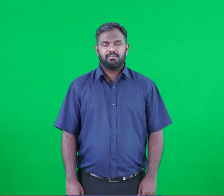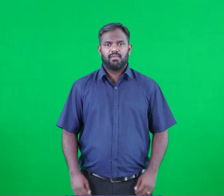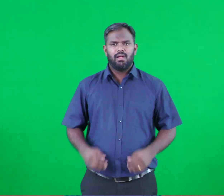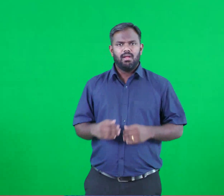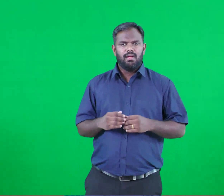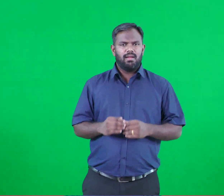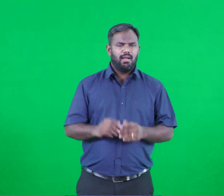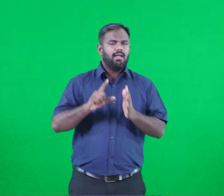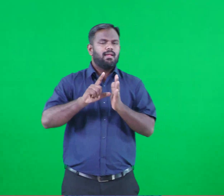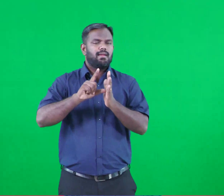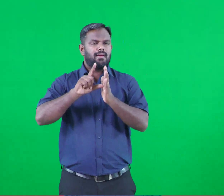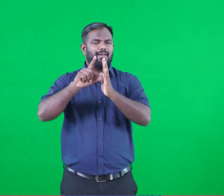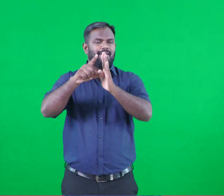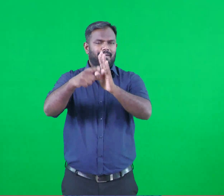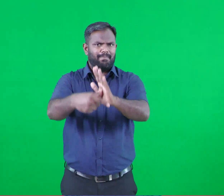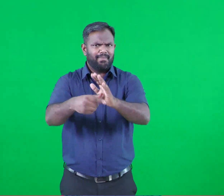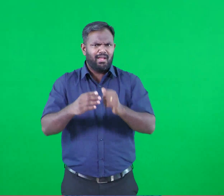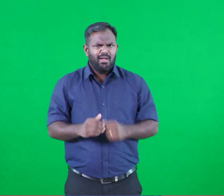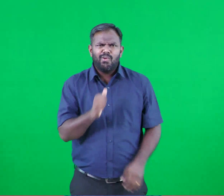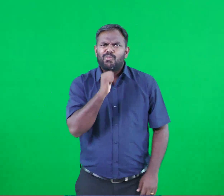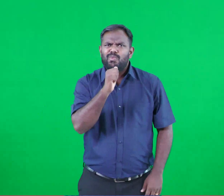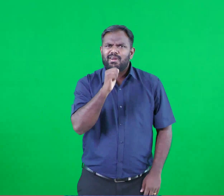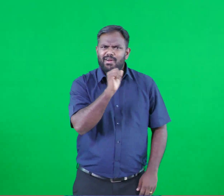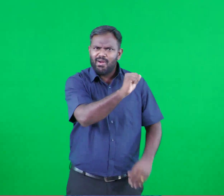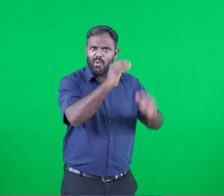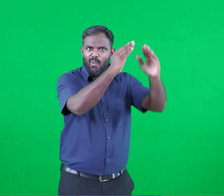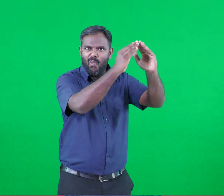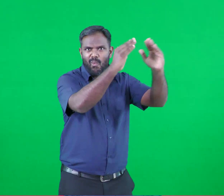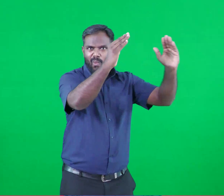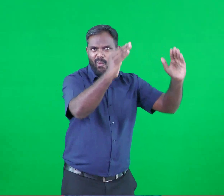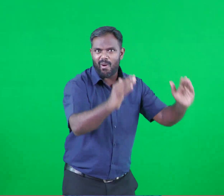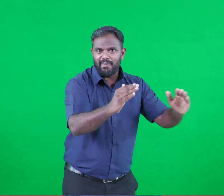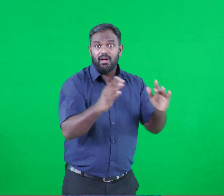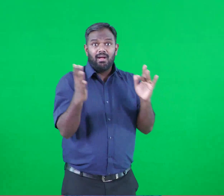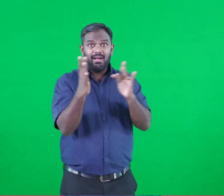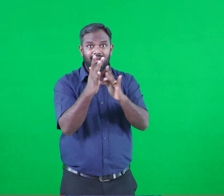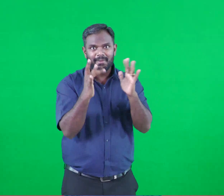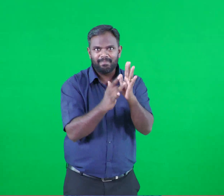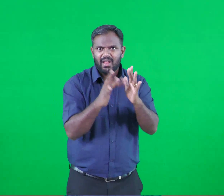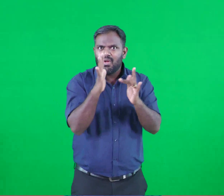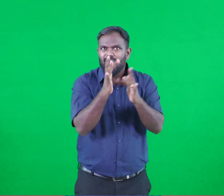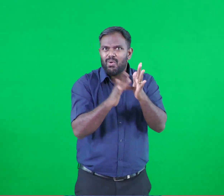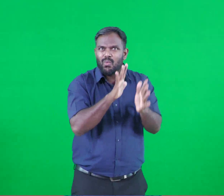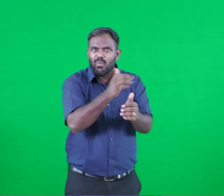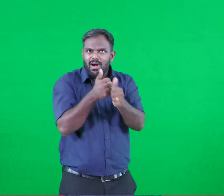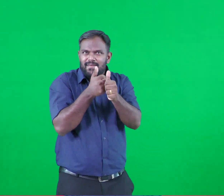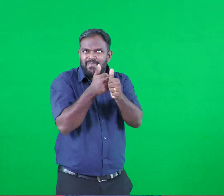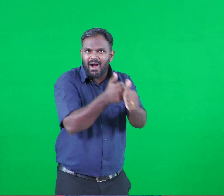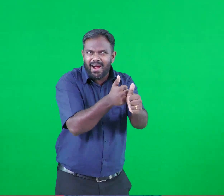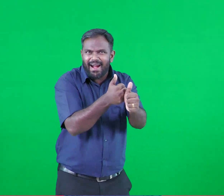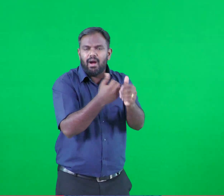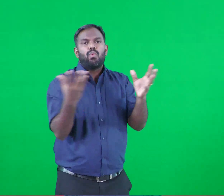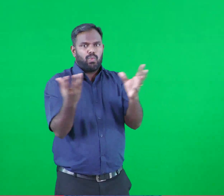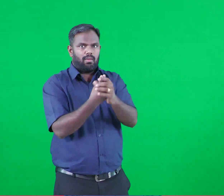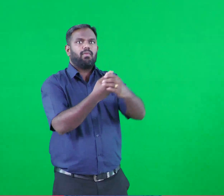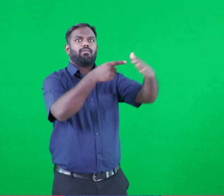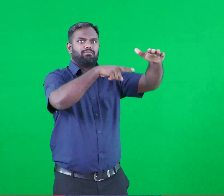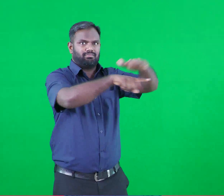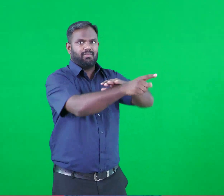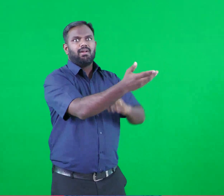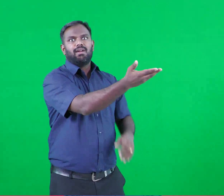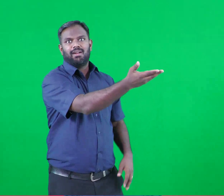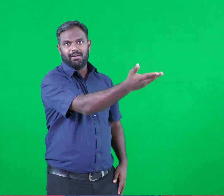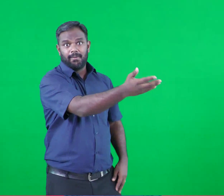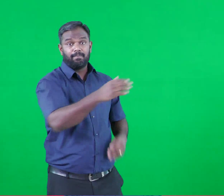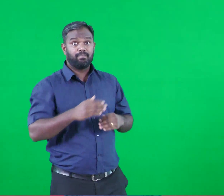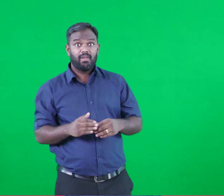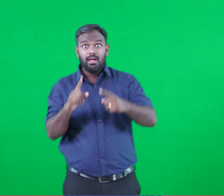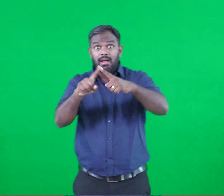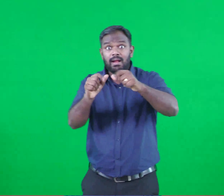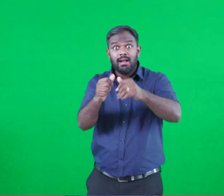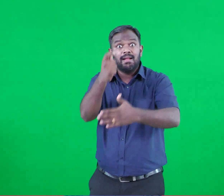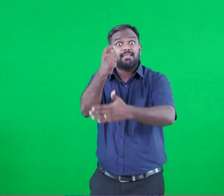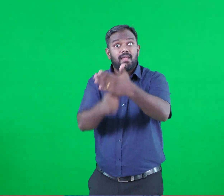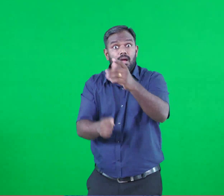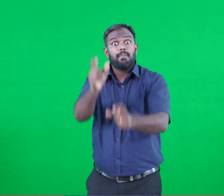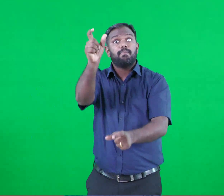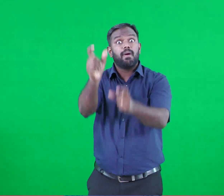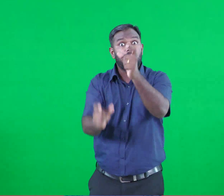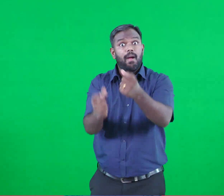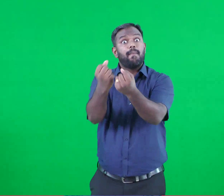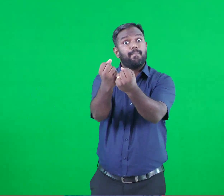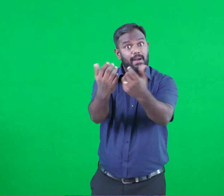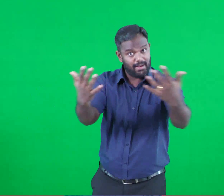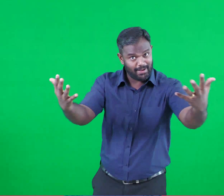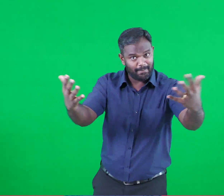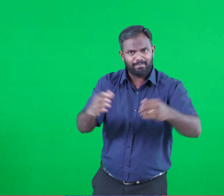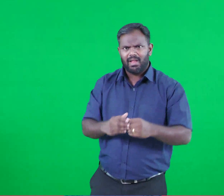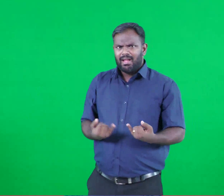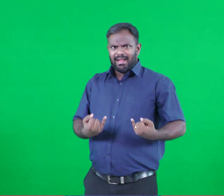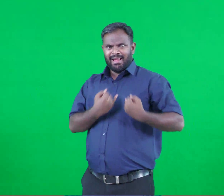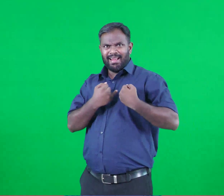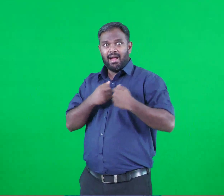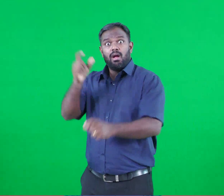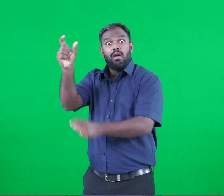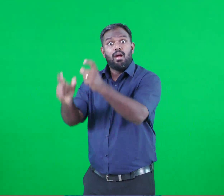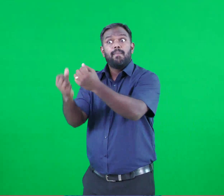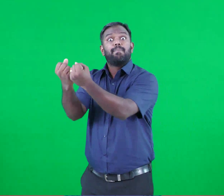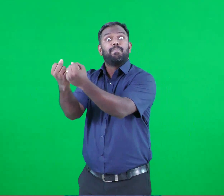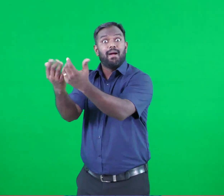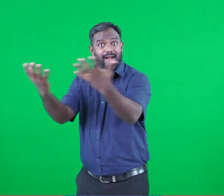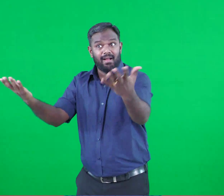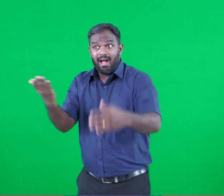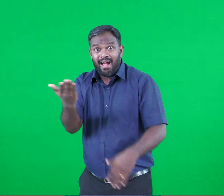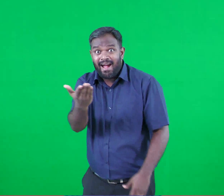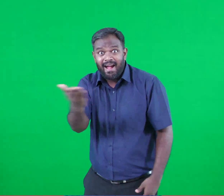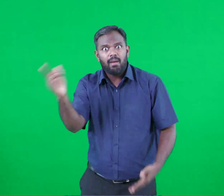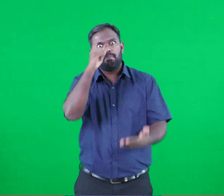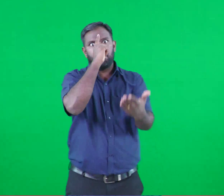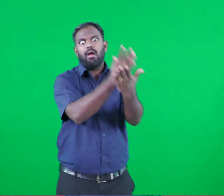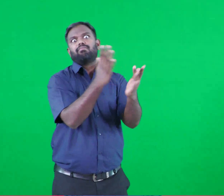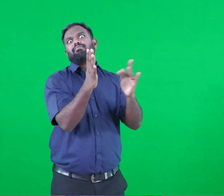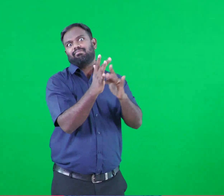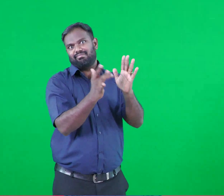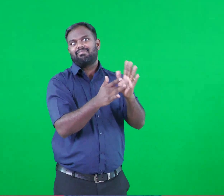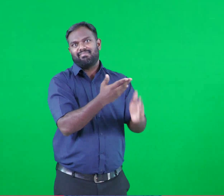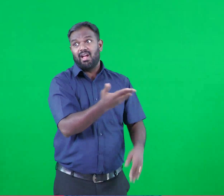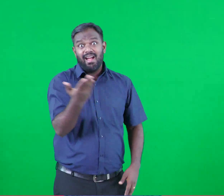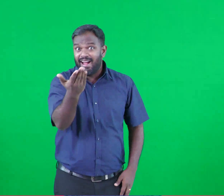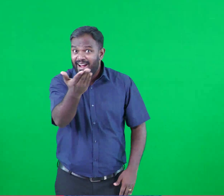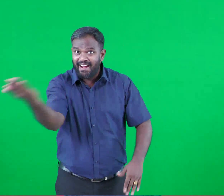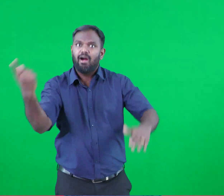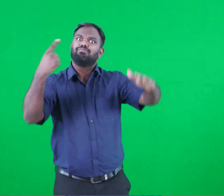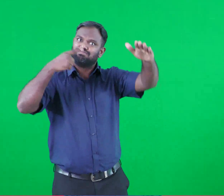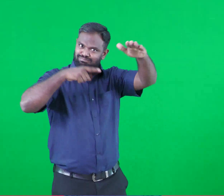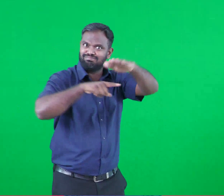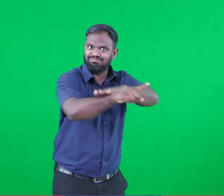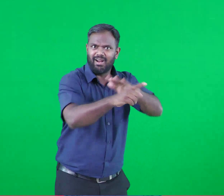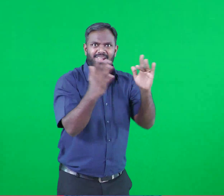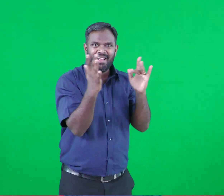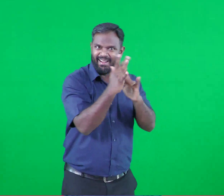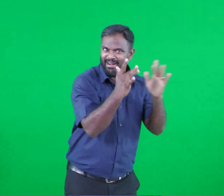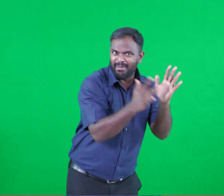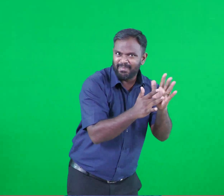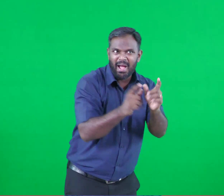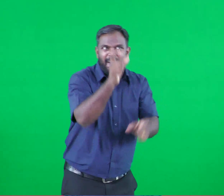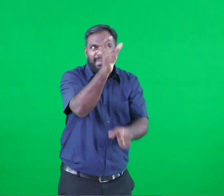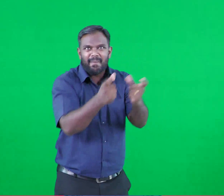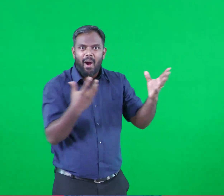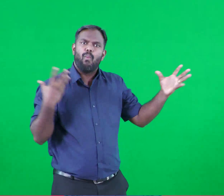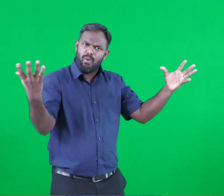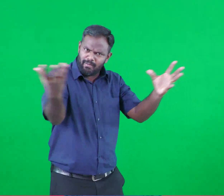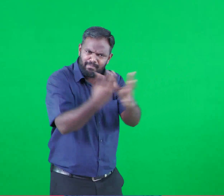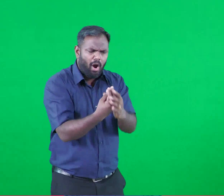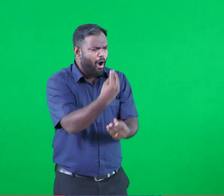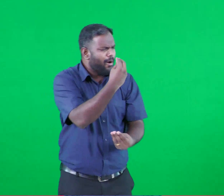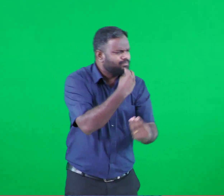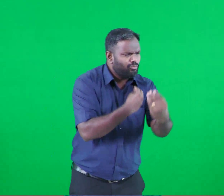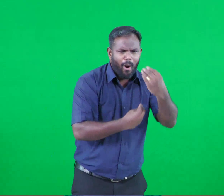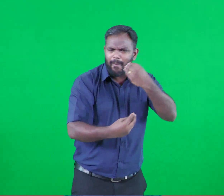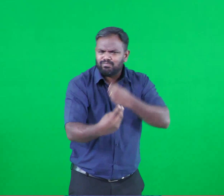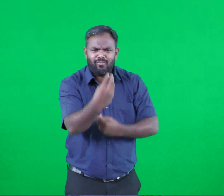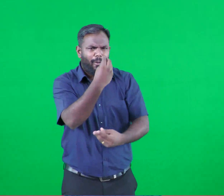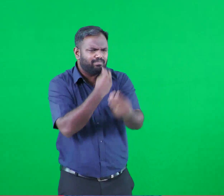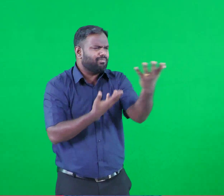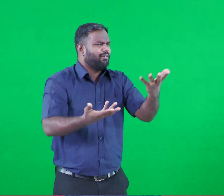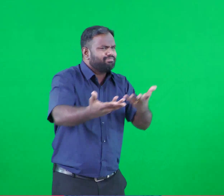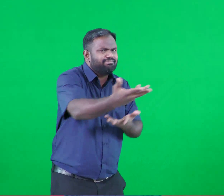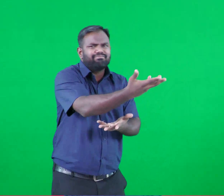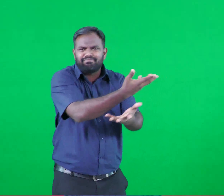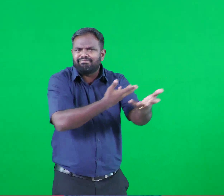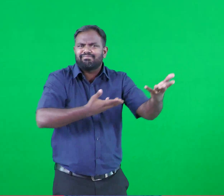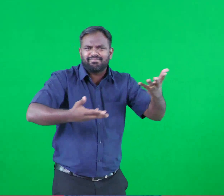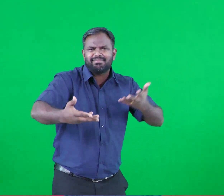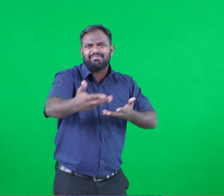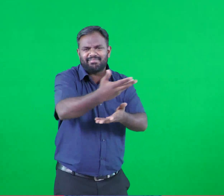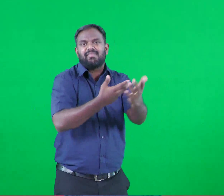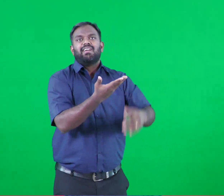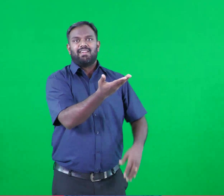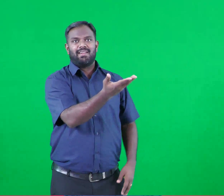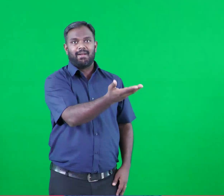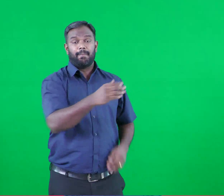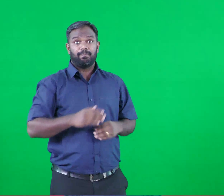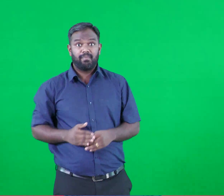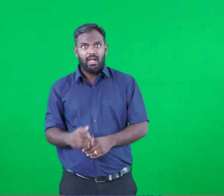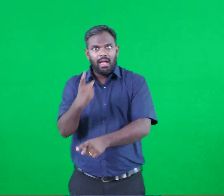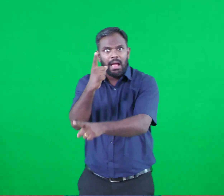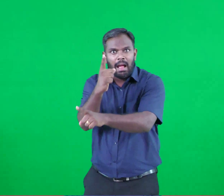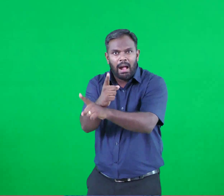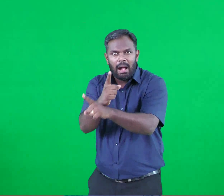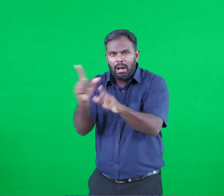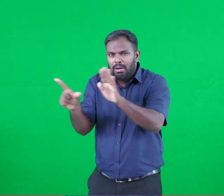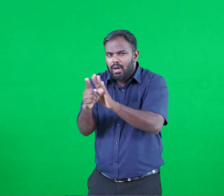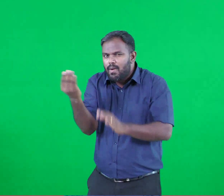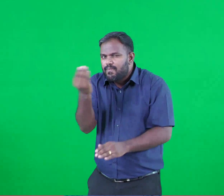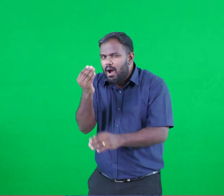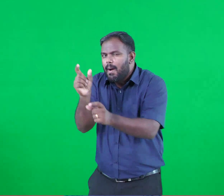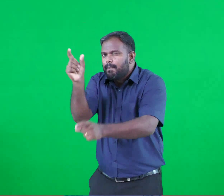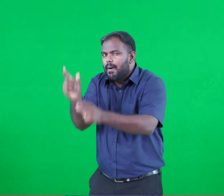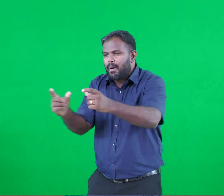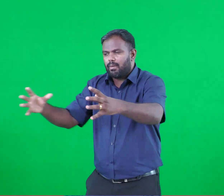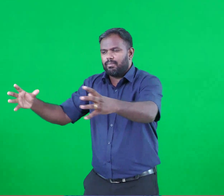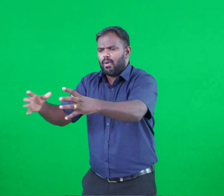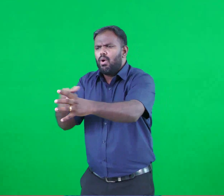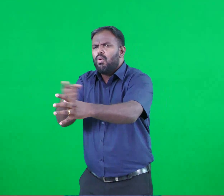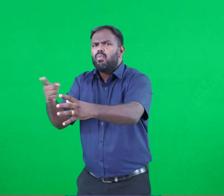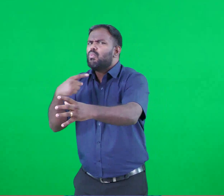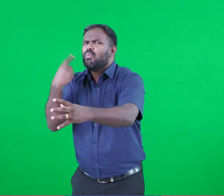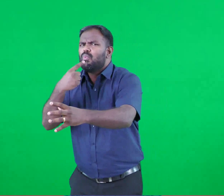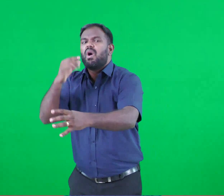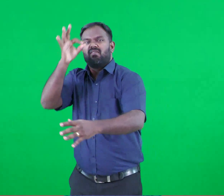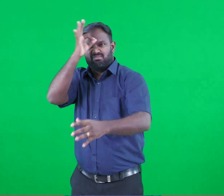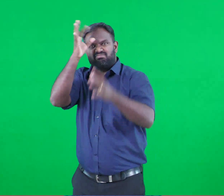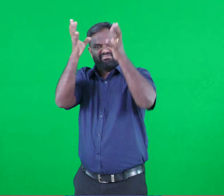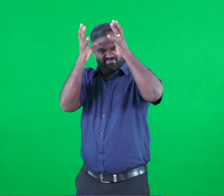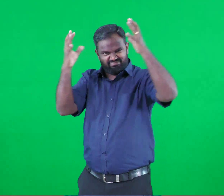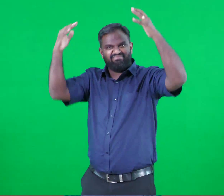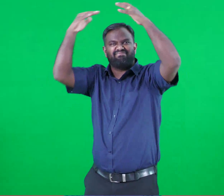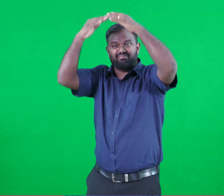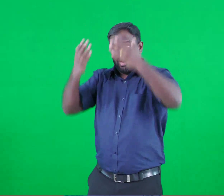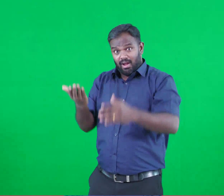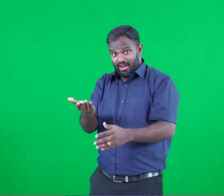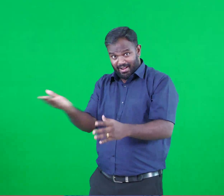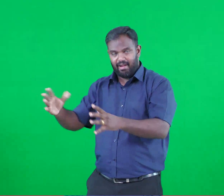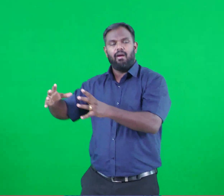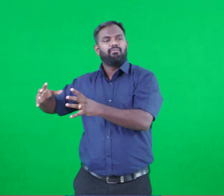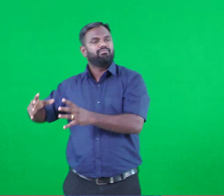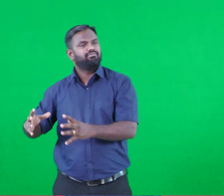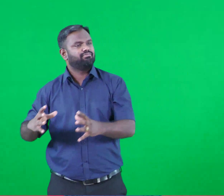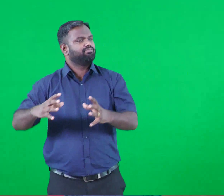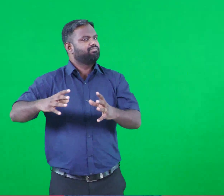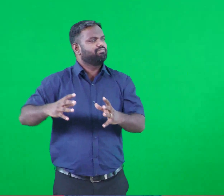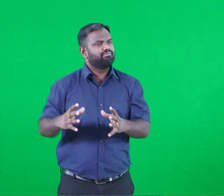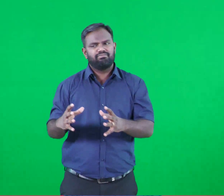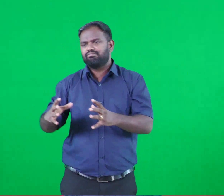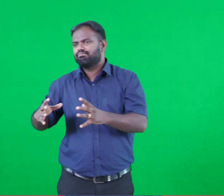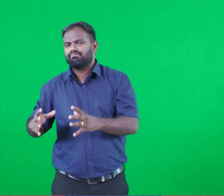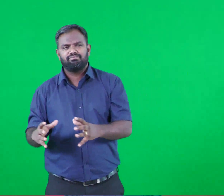While Jesus was dining at Levi's house, many tax collectors and sinners were eating with Him and His disciples- for there were many who followed Him.